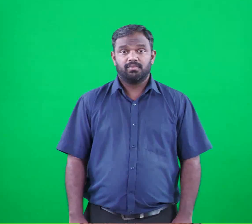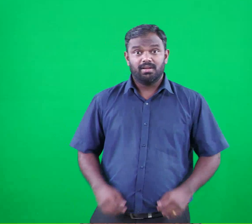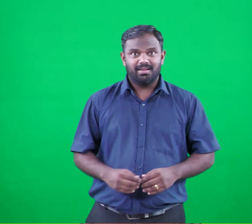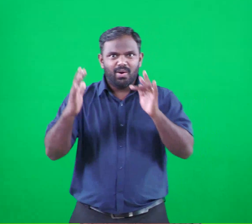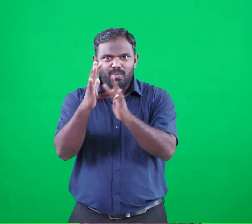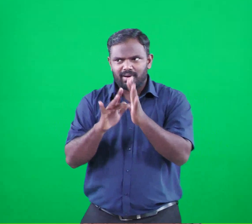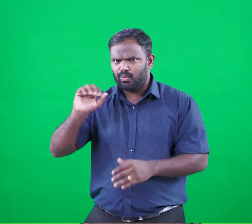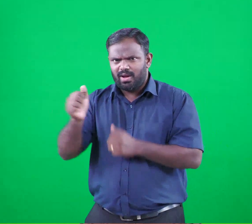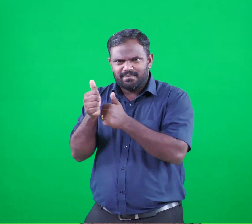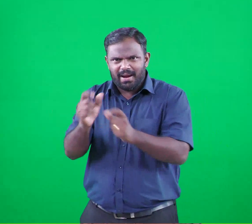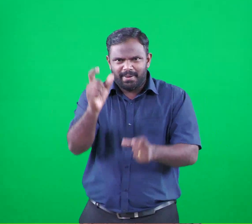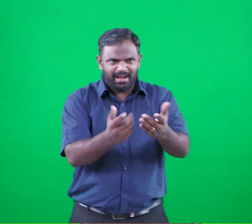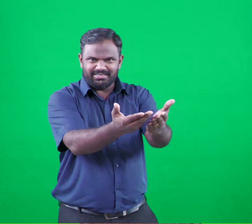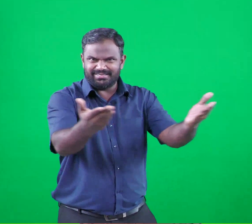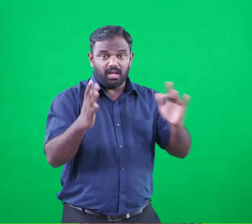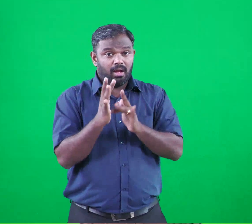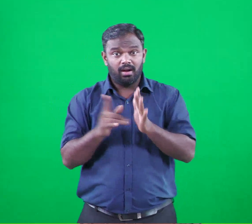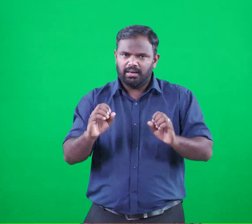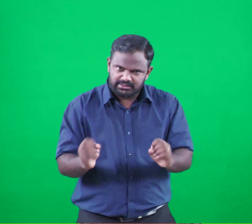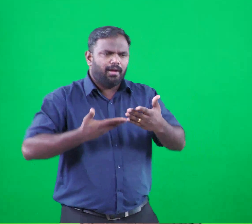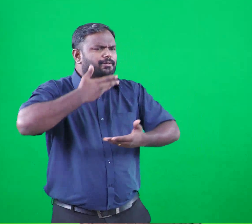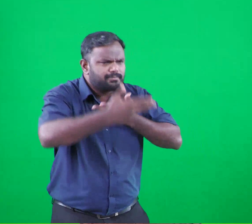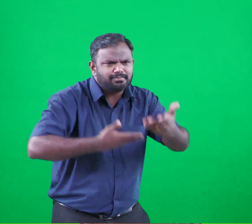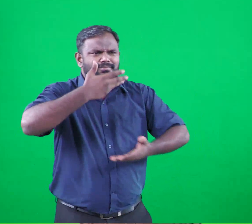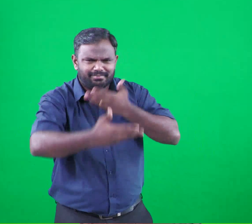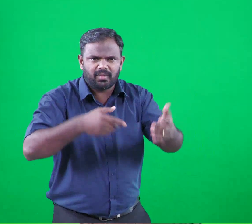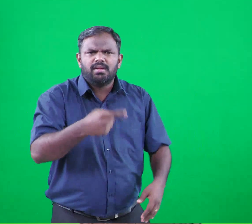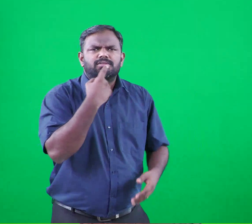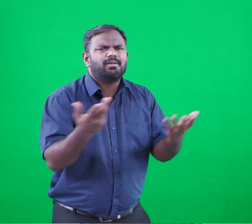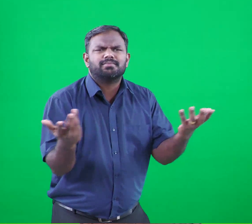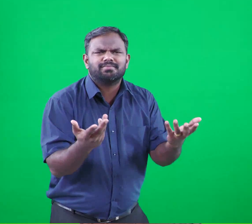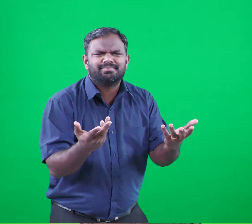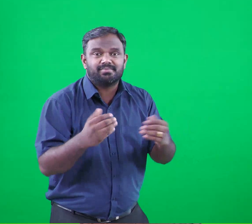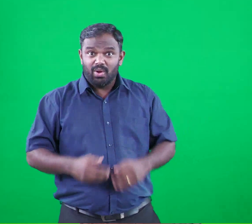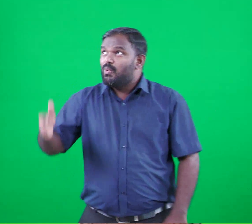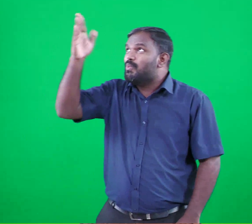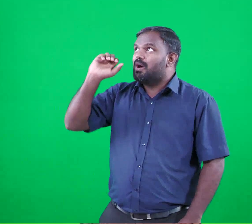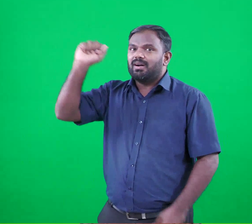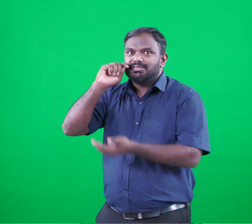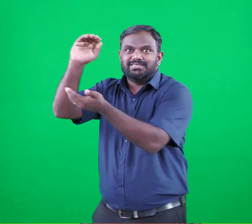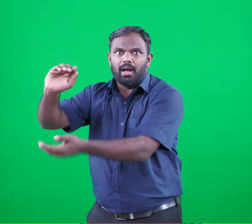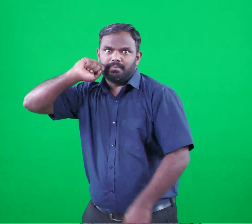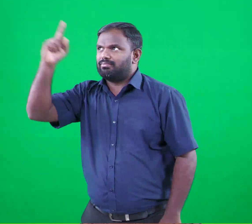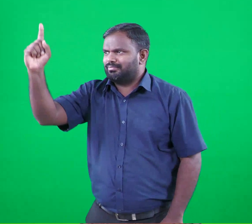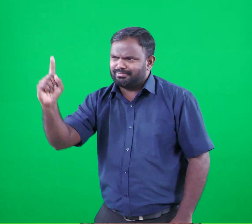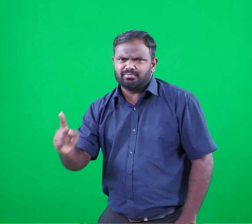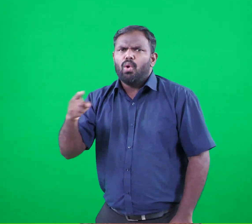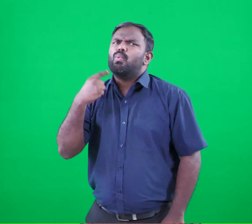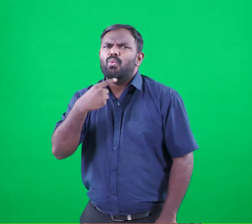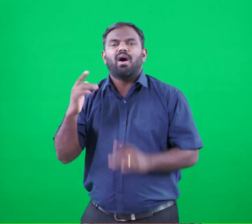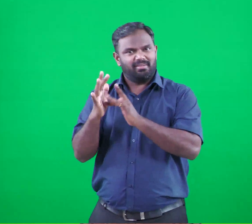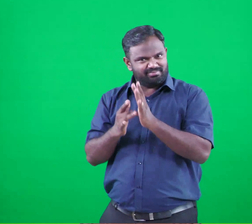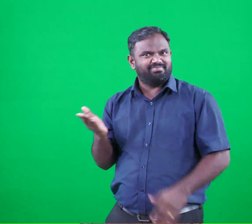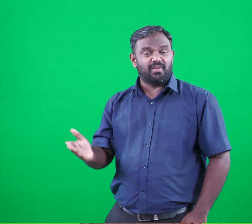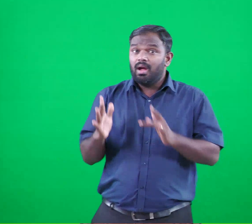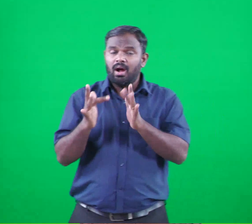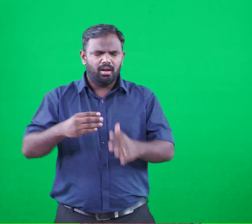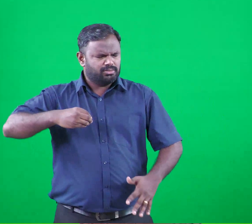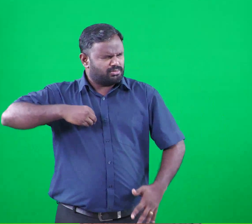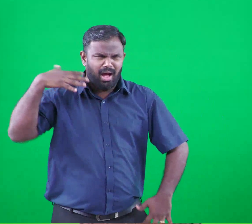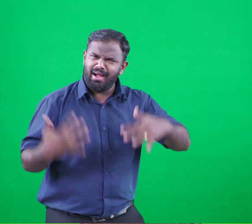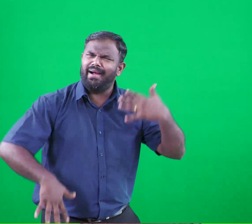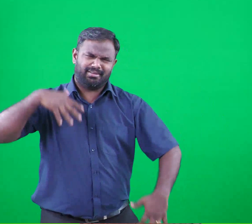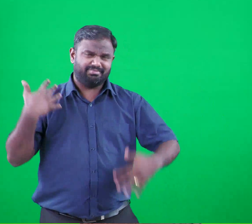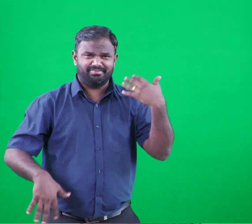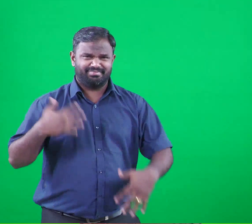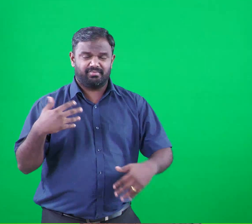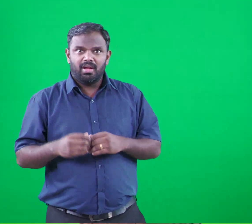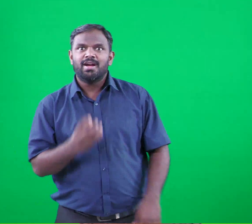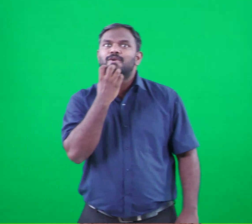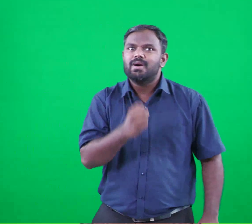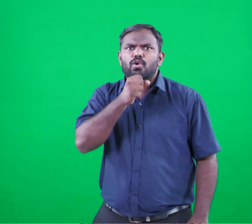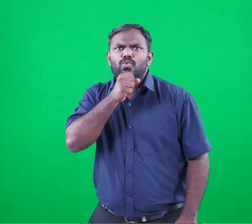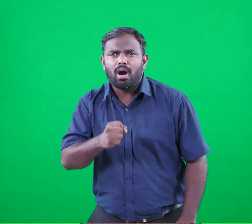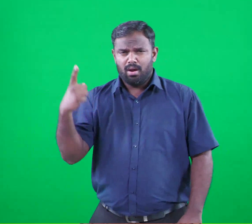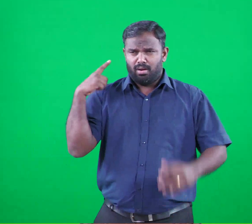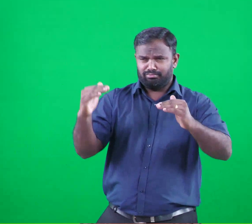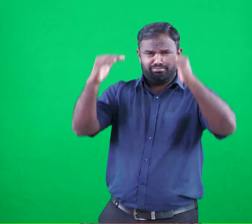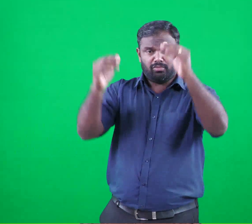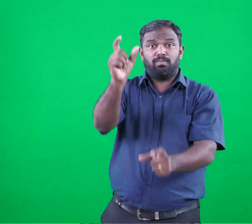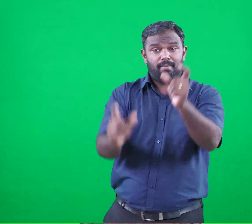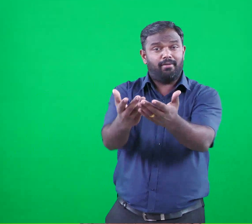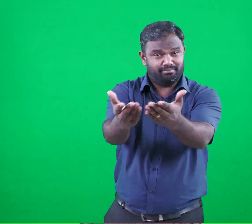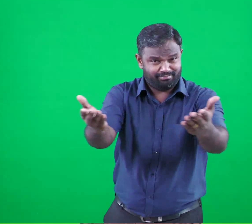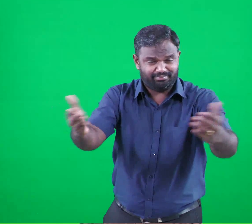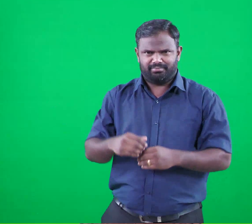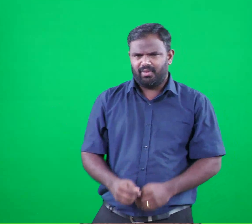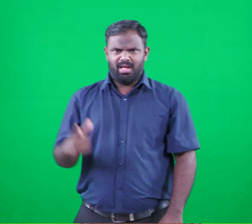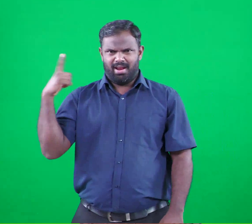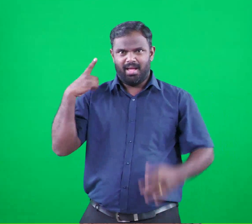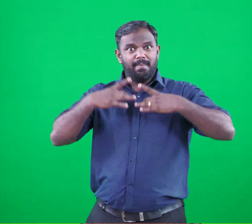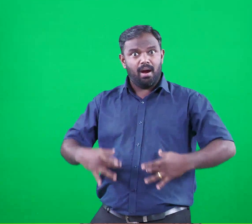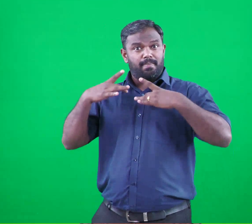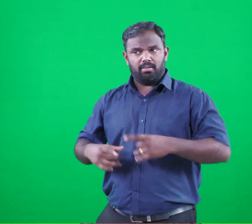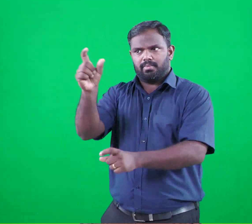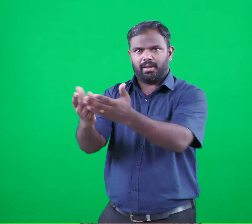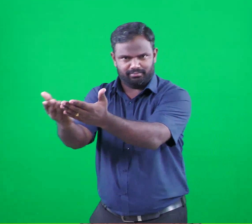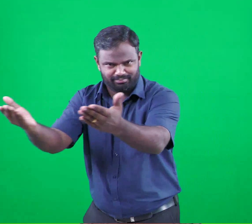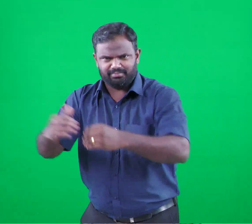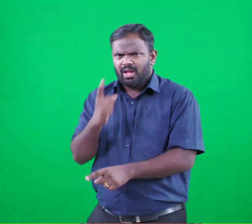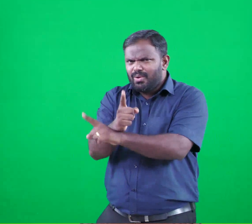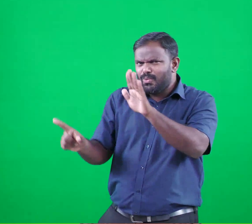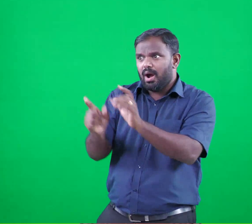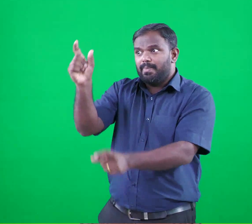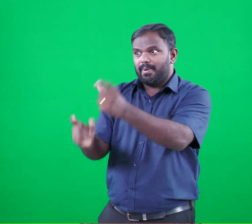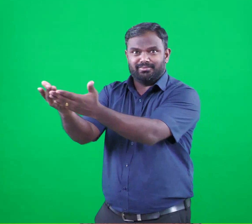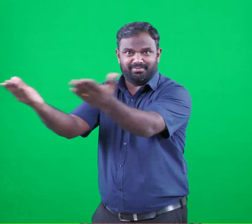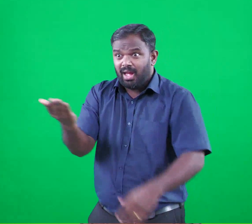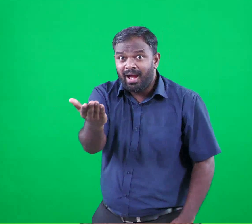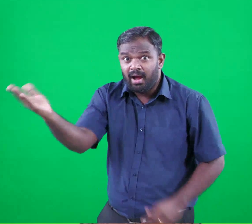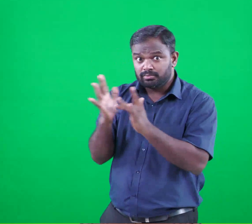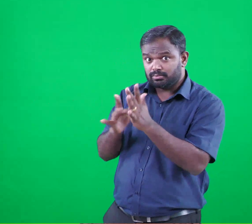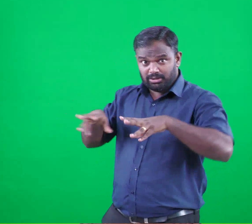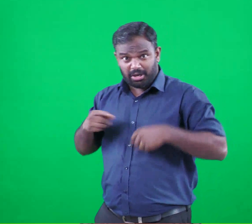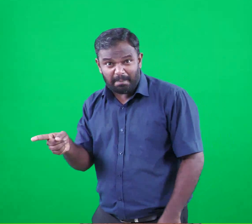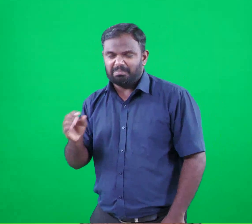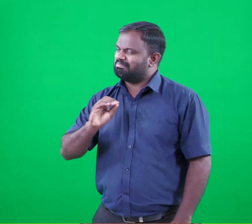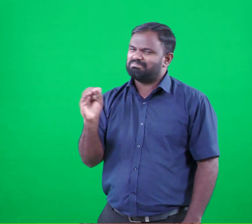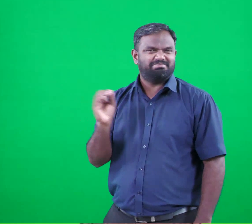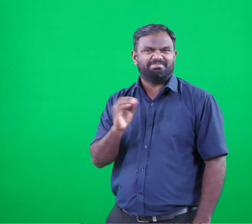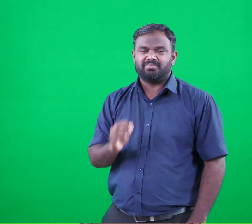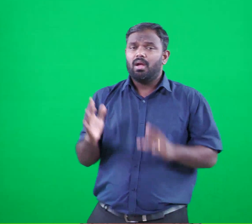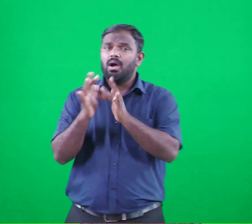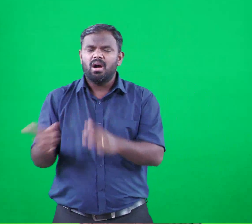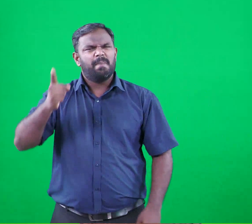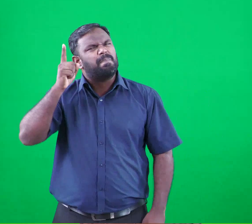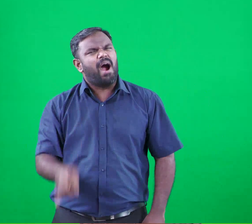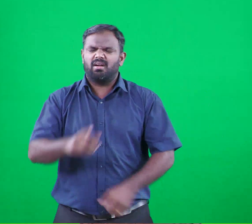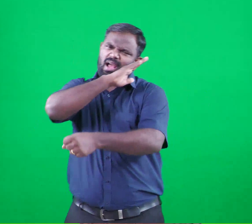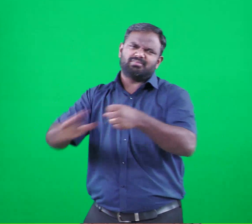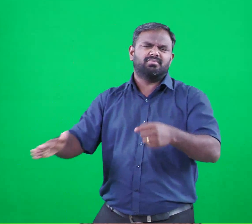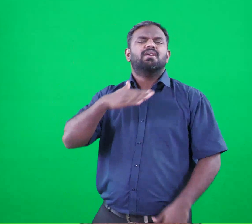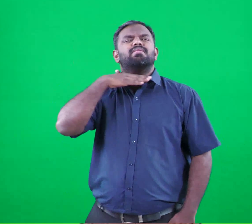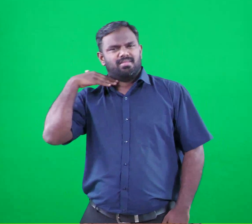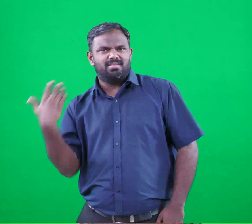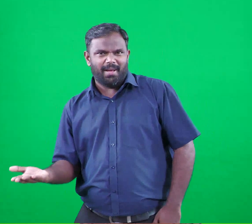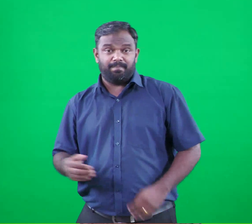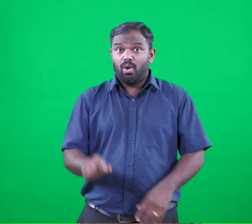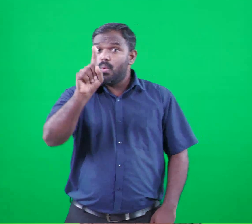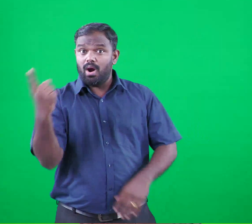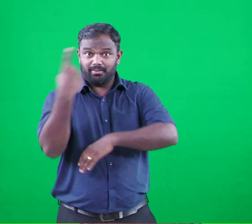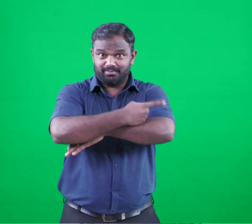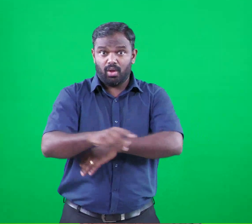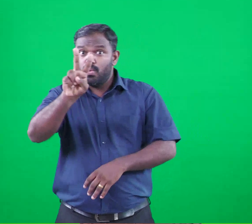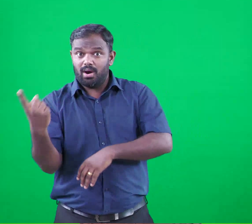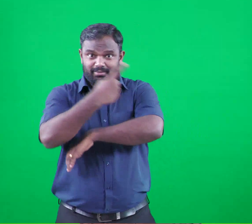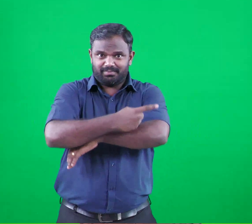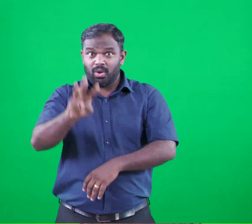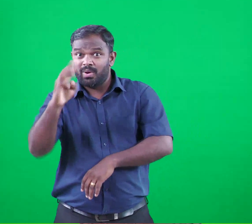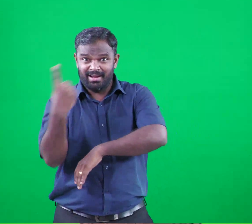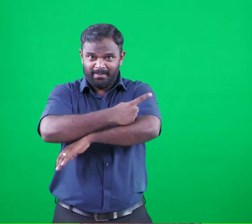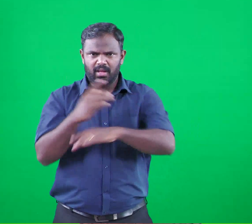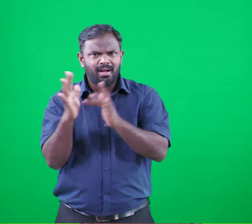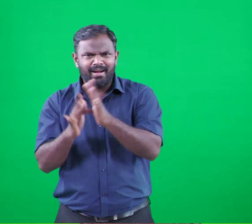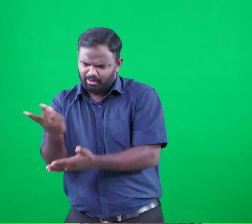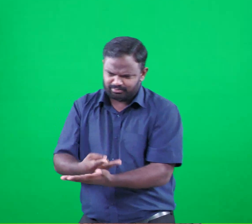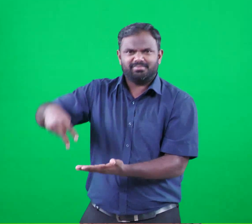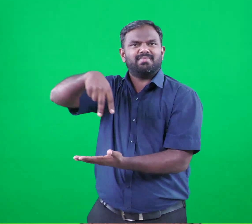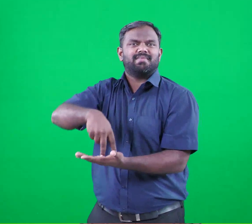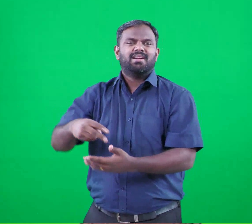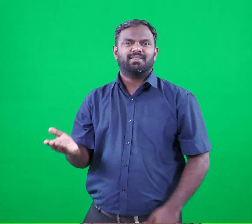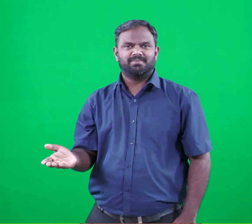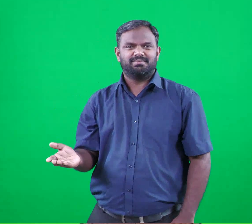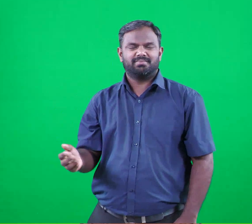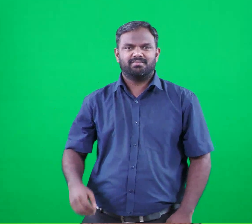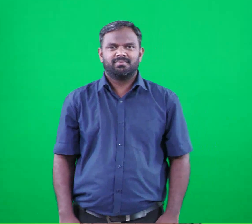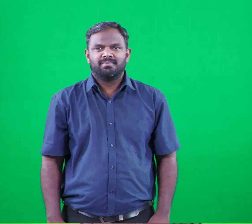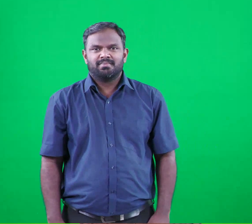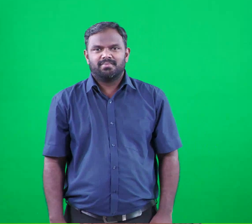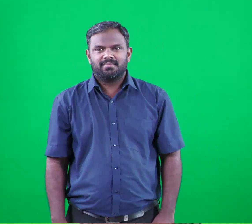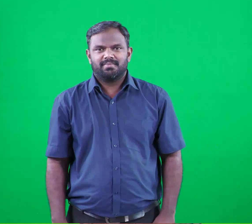Then He began to teach them that the Son of Man must suffer many things and be rejected by the elders, chief priests, and scribes, and that He must be killed and after three days rise again.